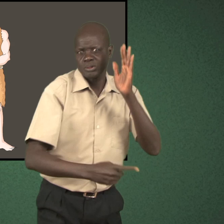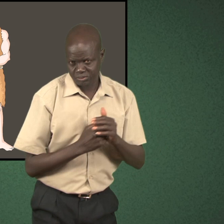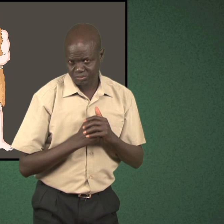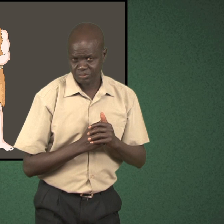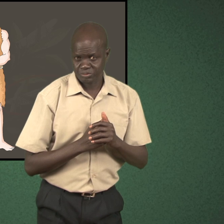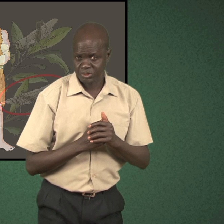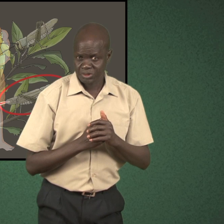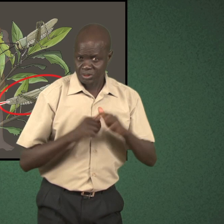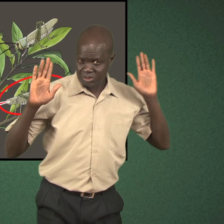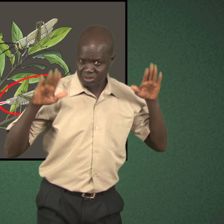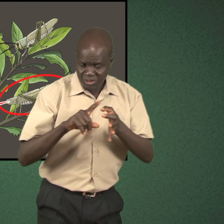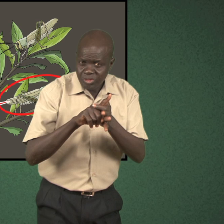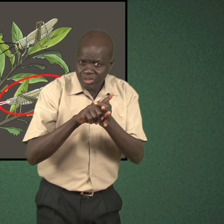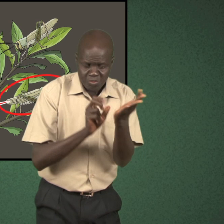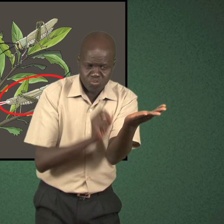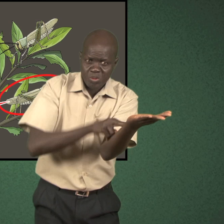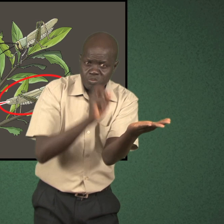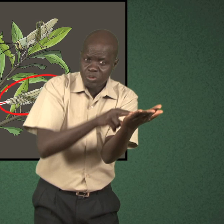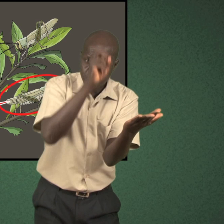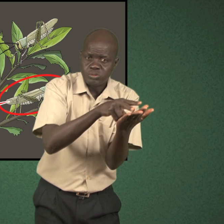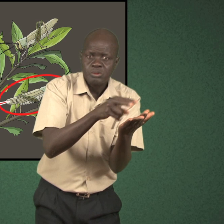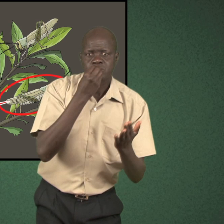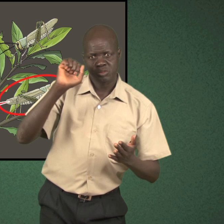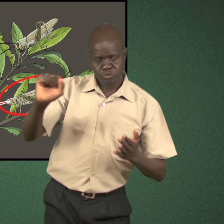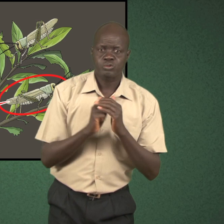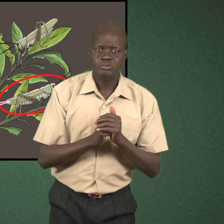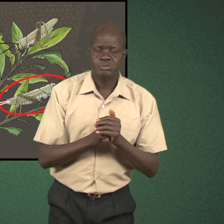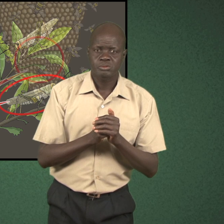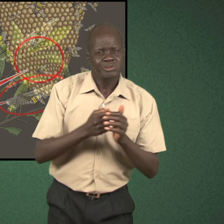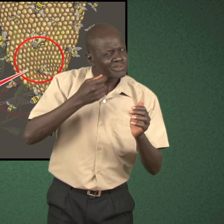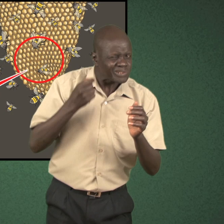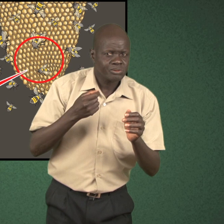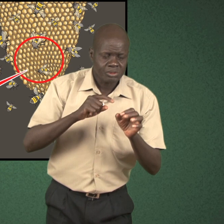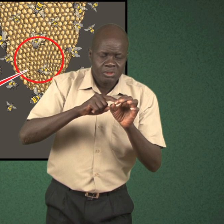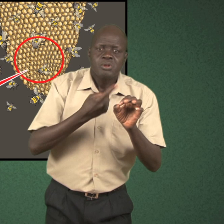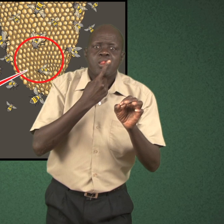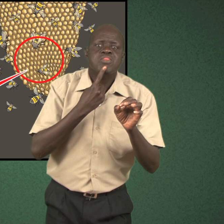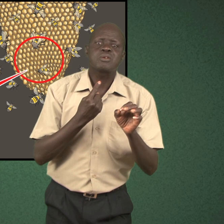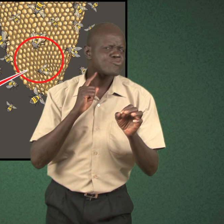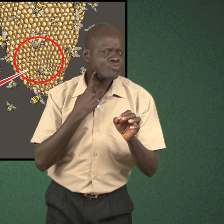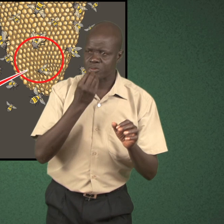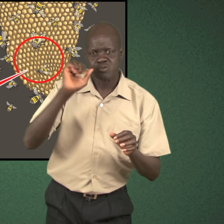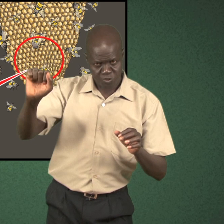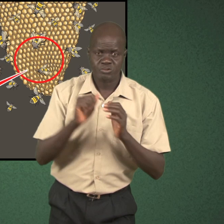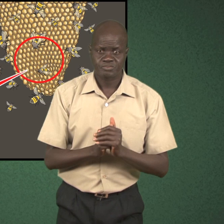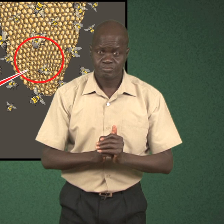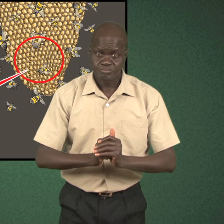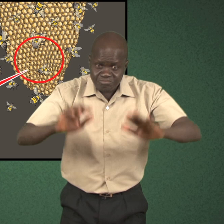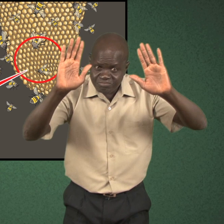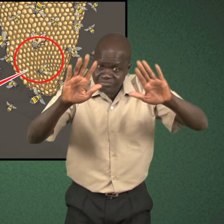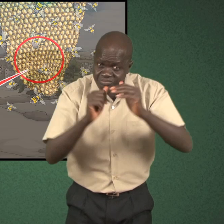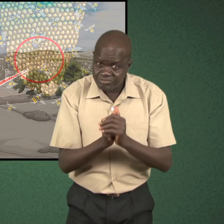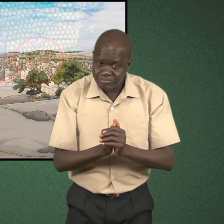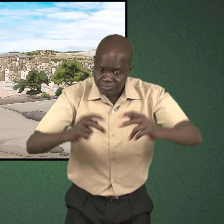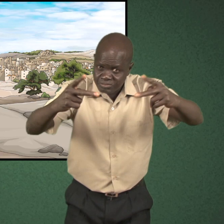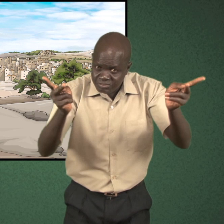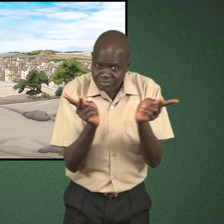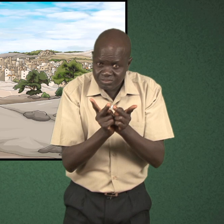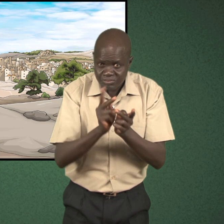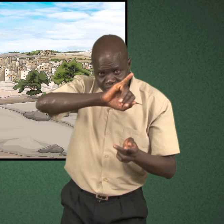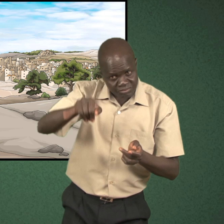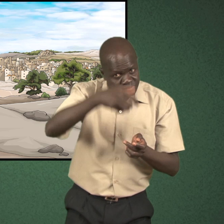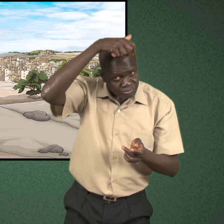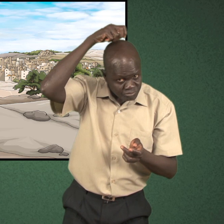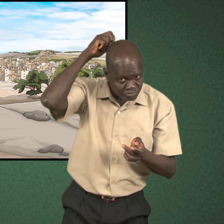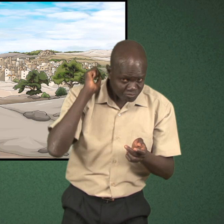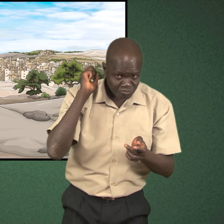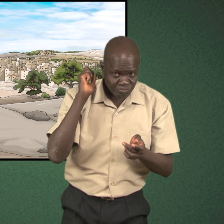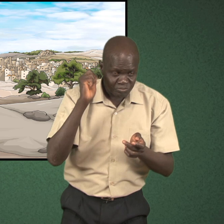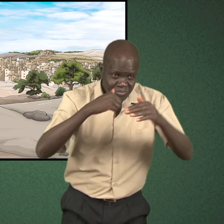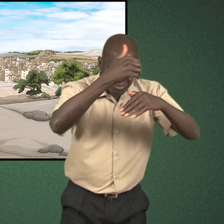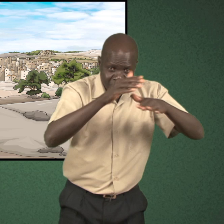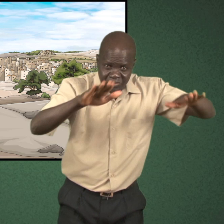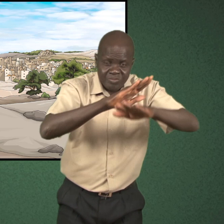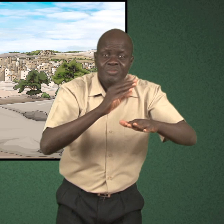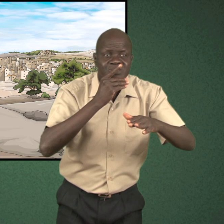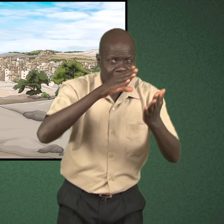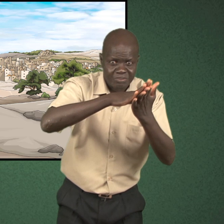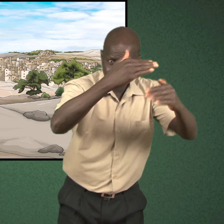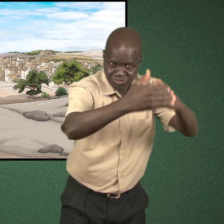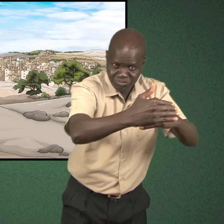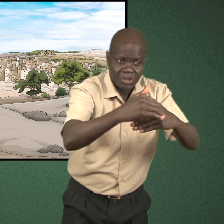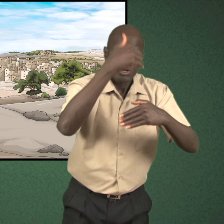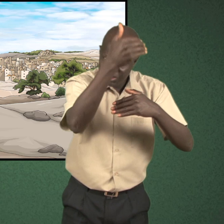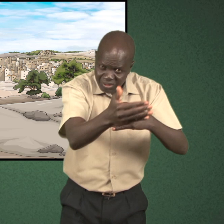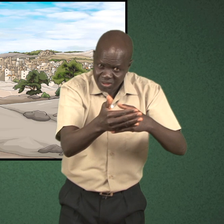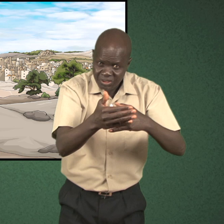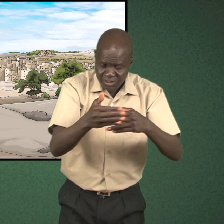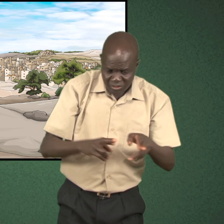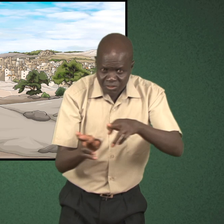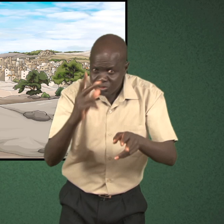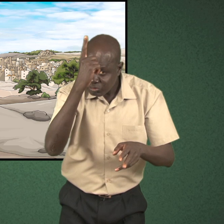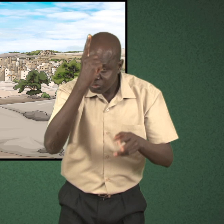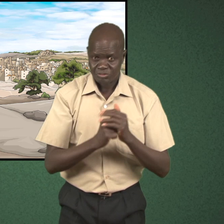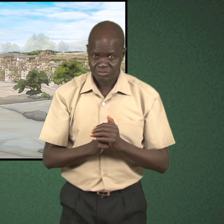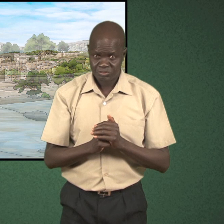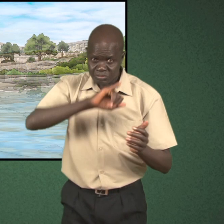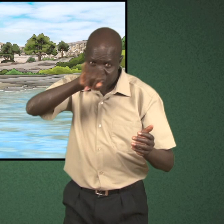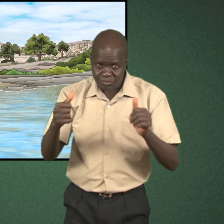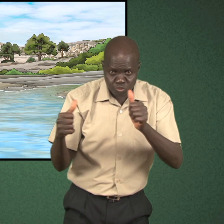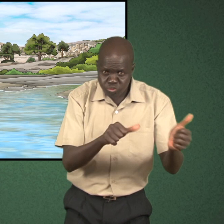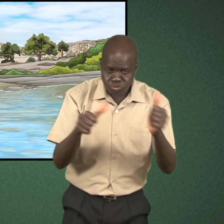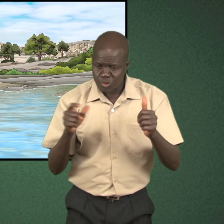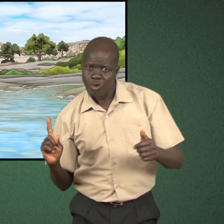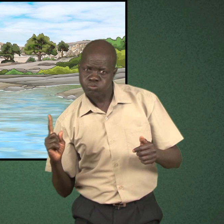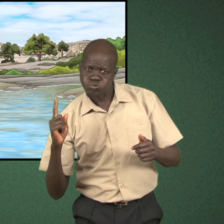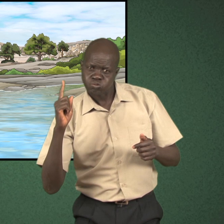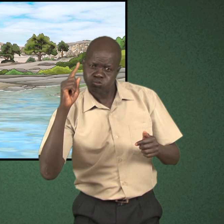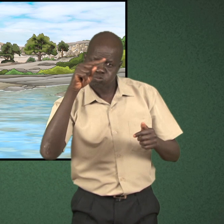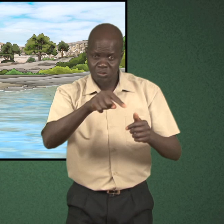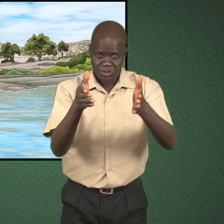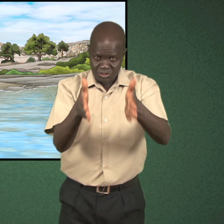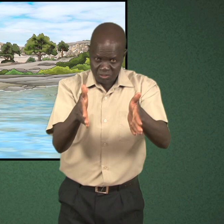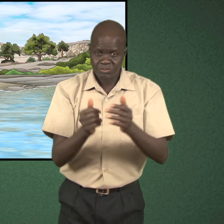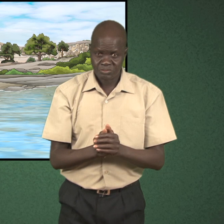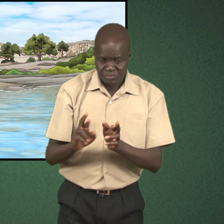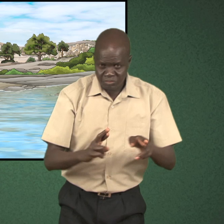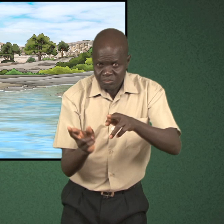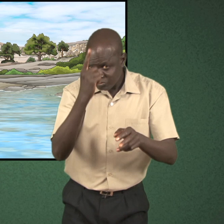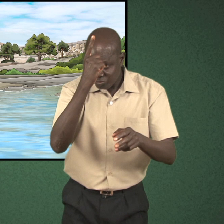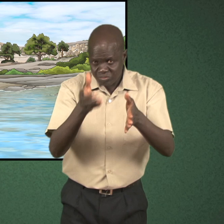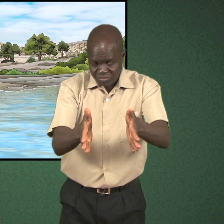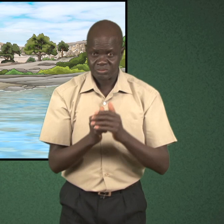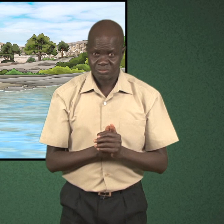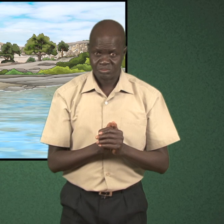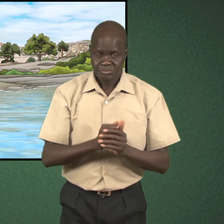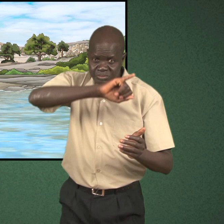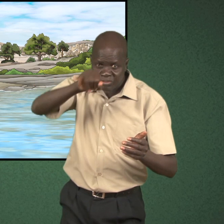His food was locusts and wild honey.